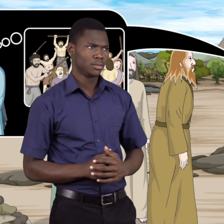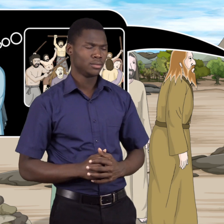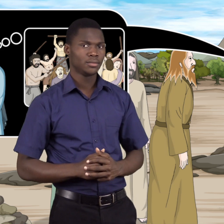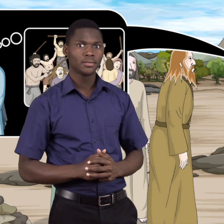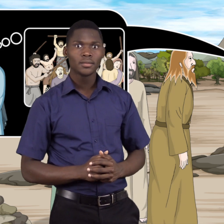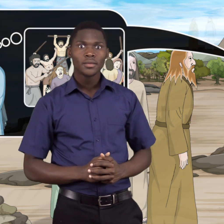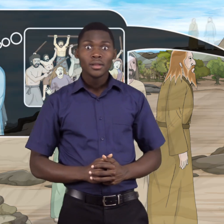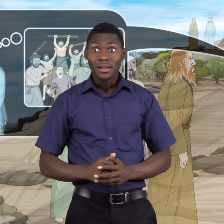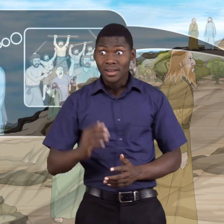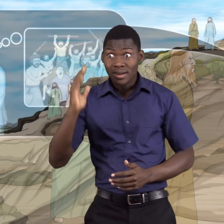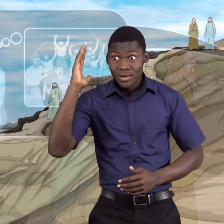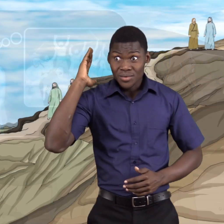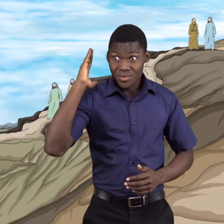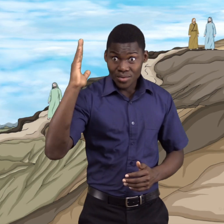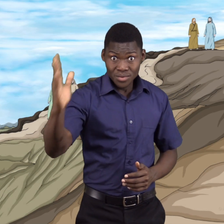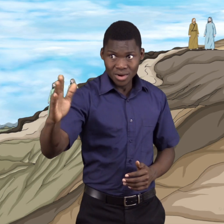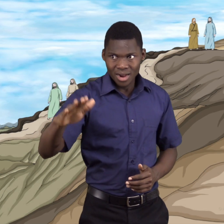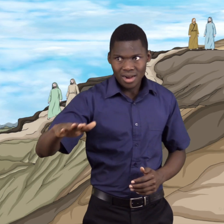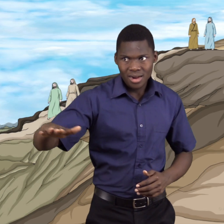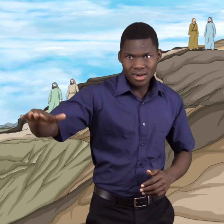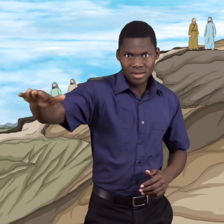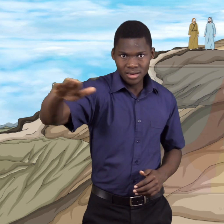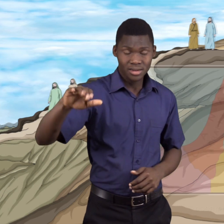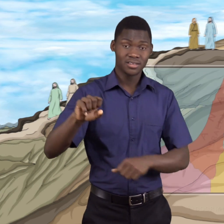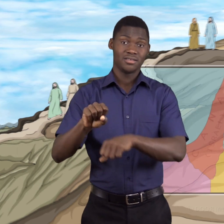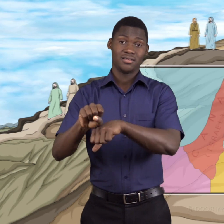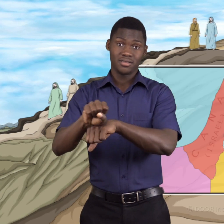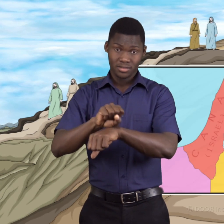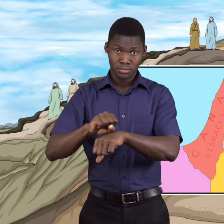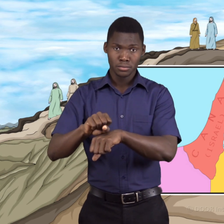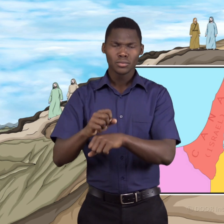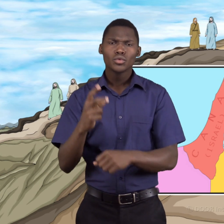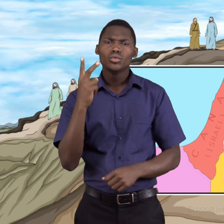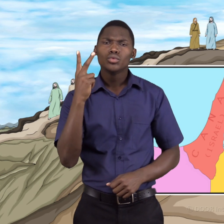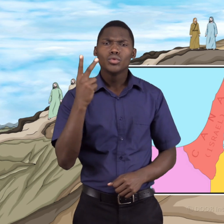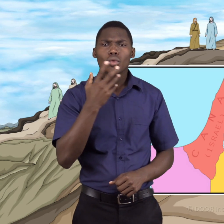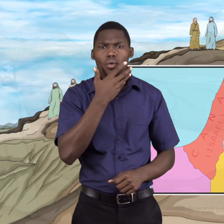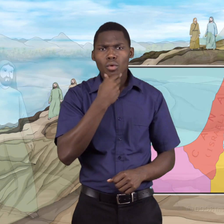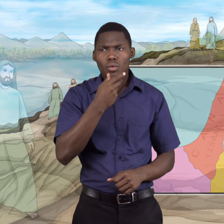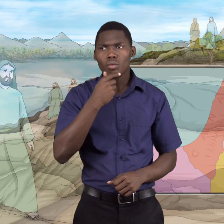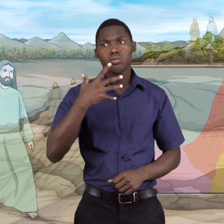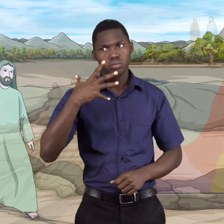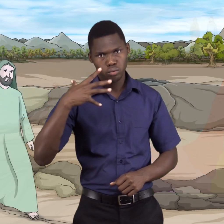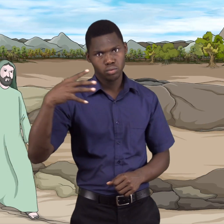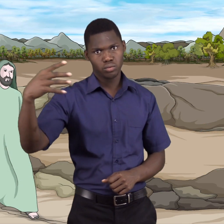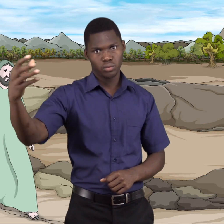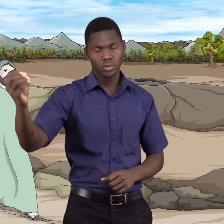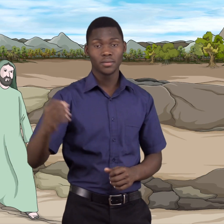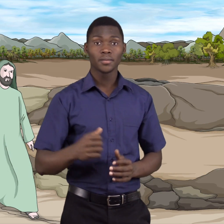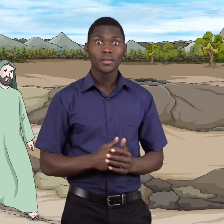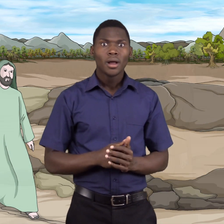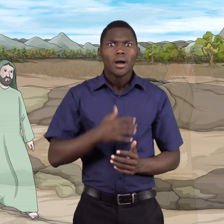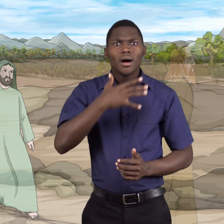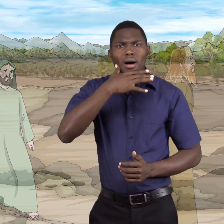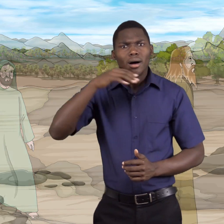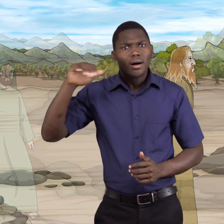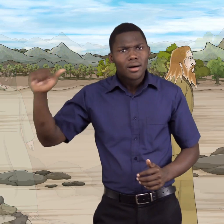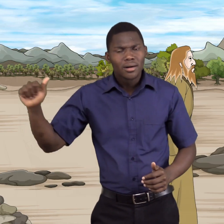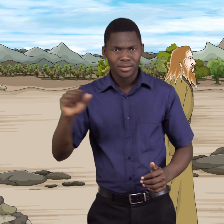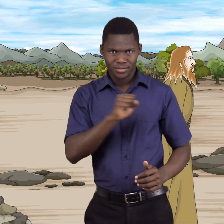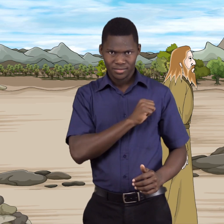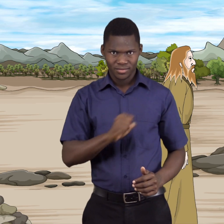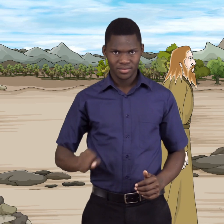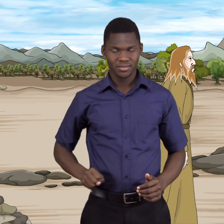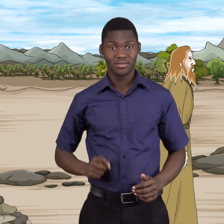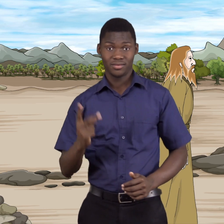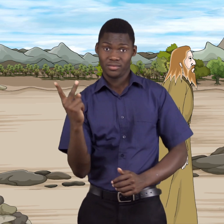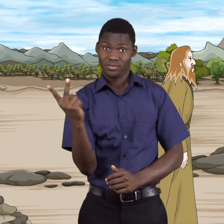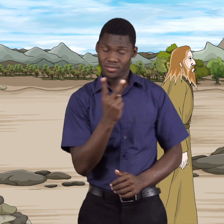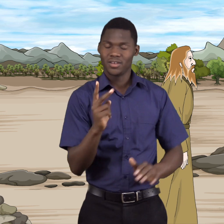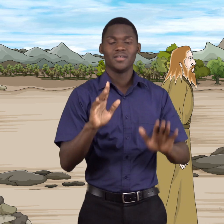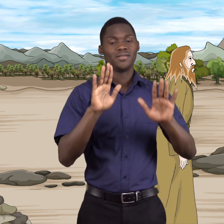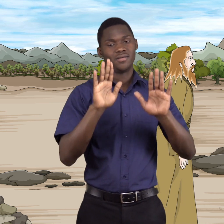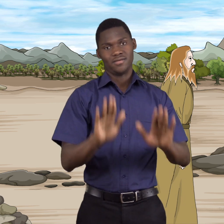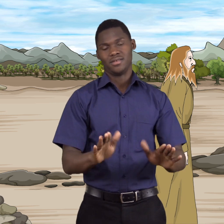And the two men turned away and went toward Sodom, but Abraham remained standing before the LORD.